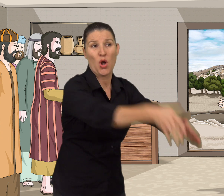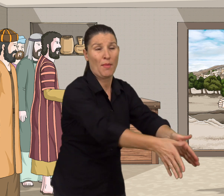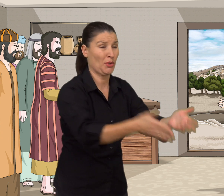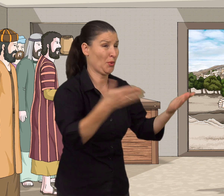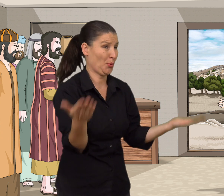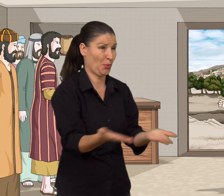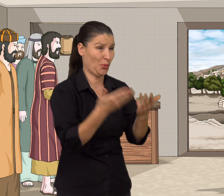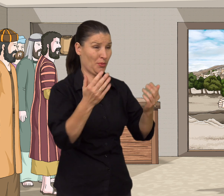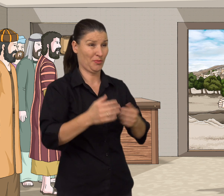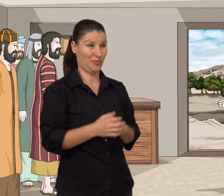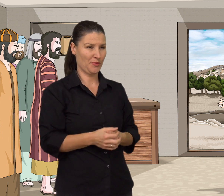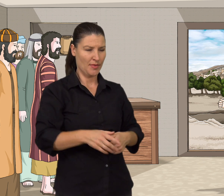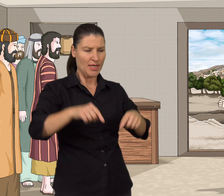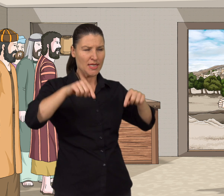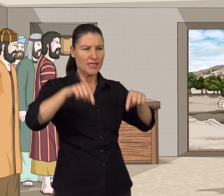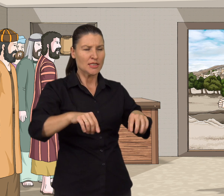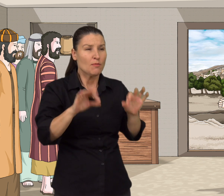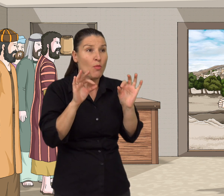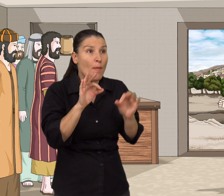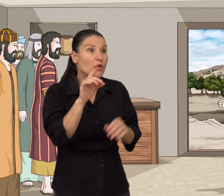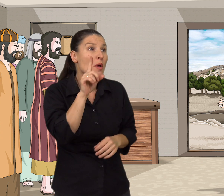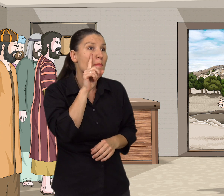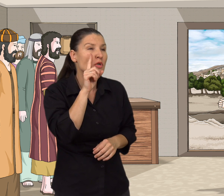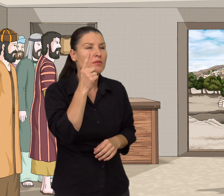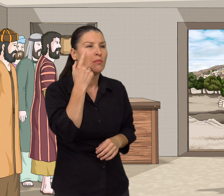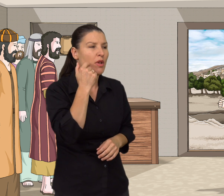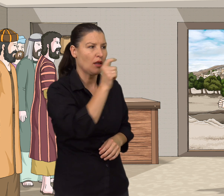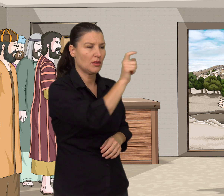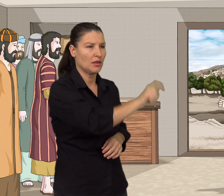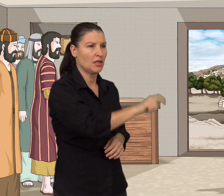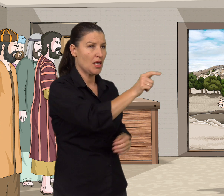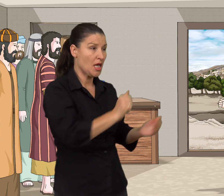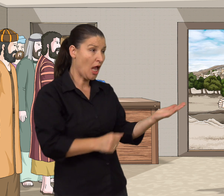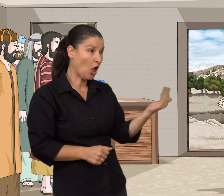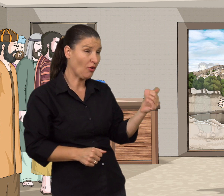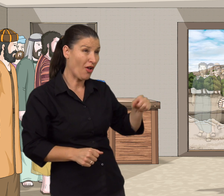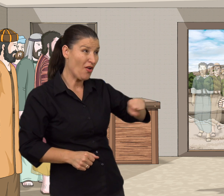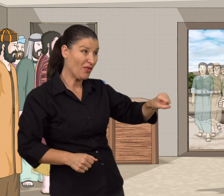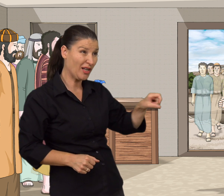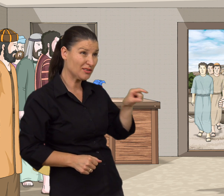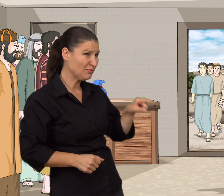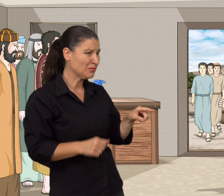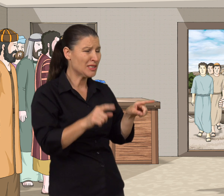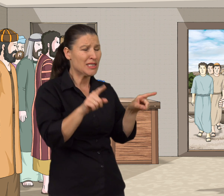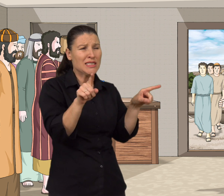Peter replied.